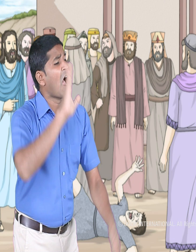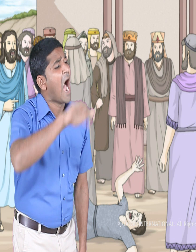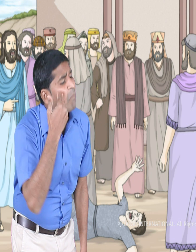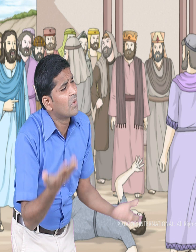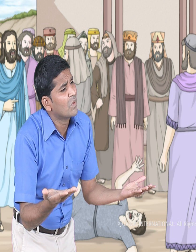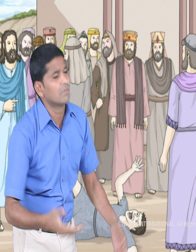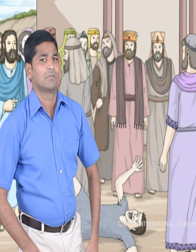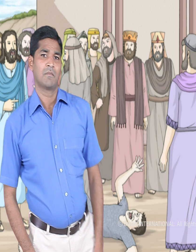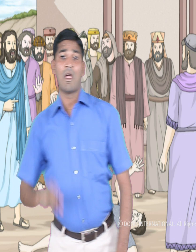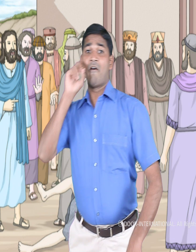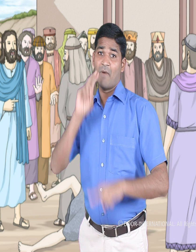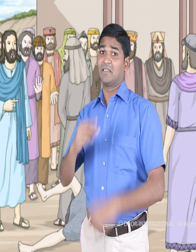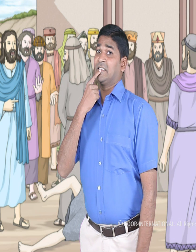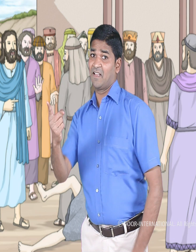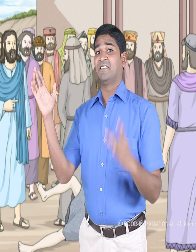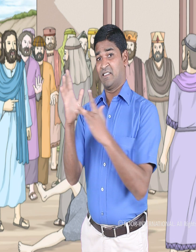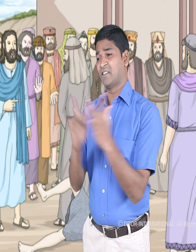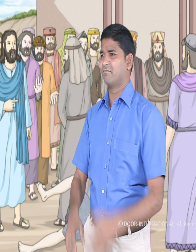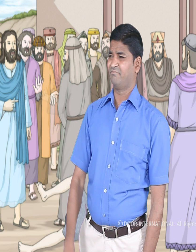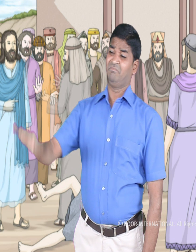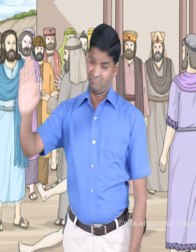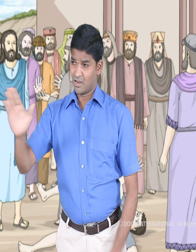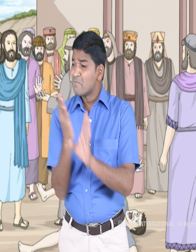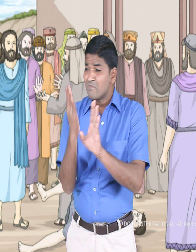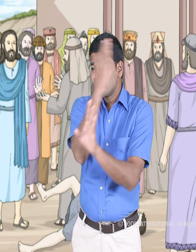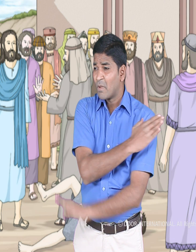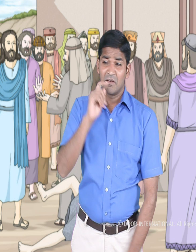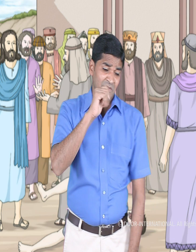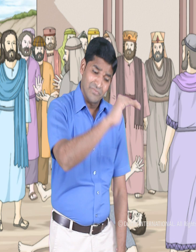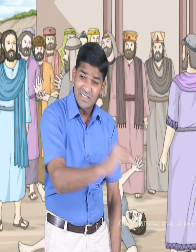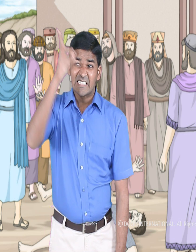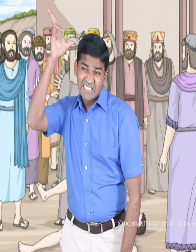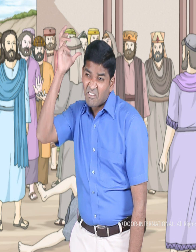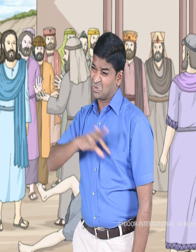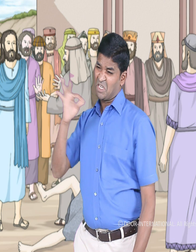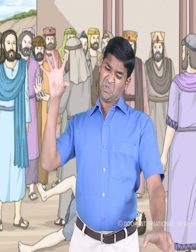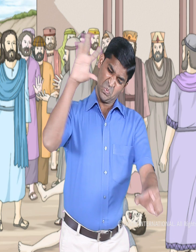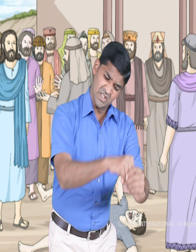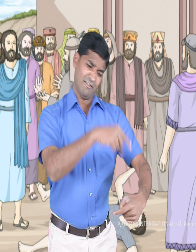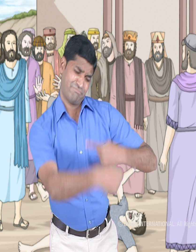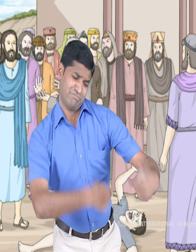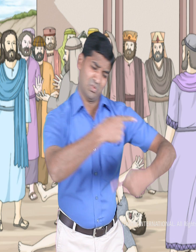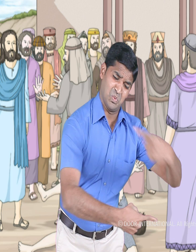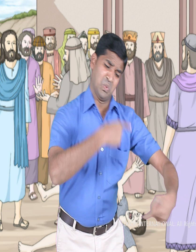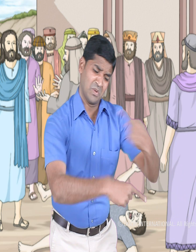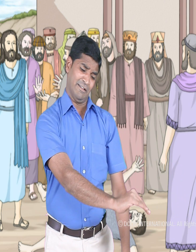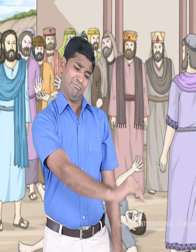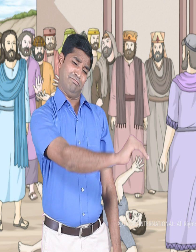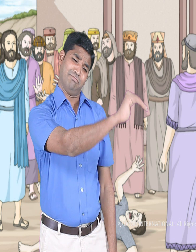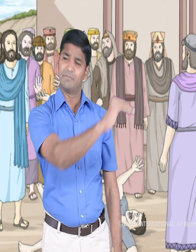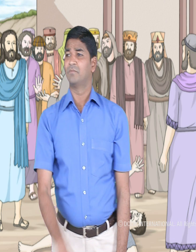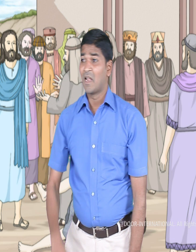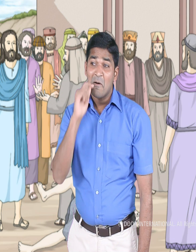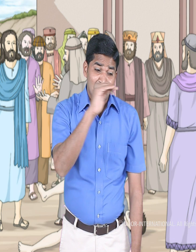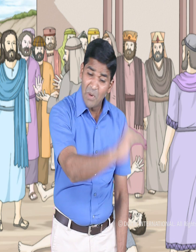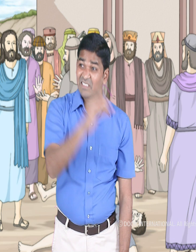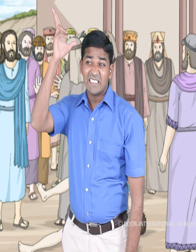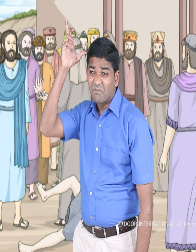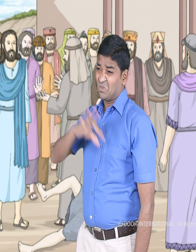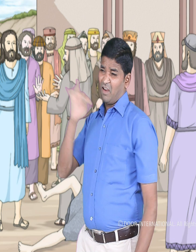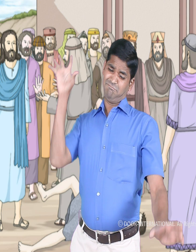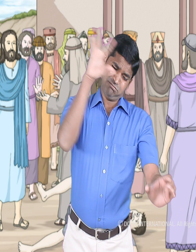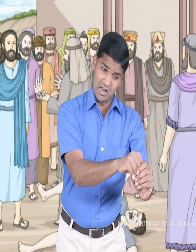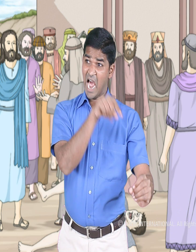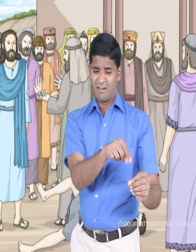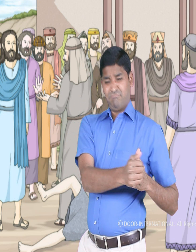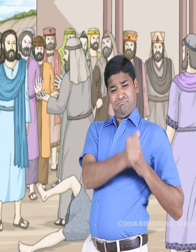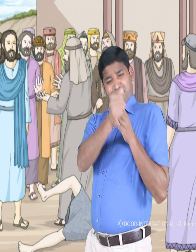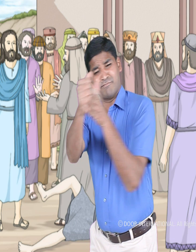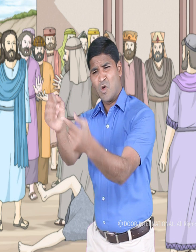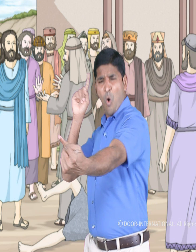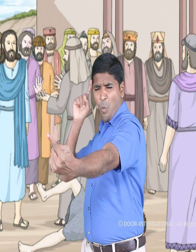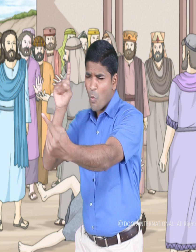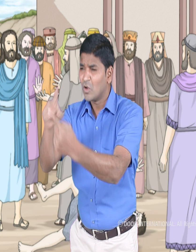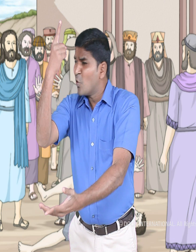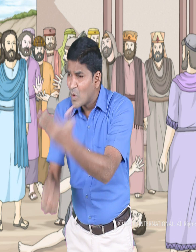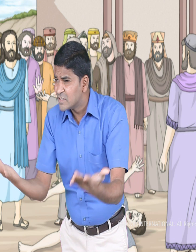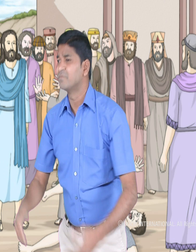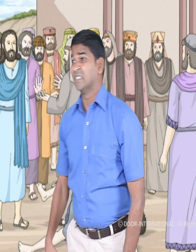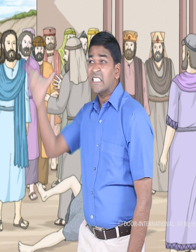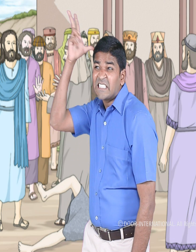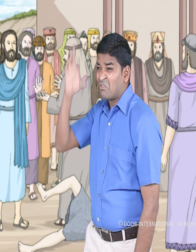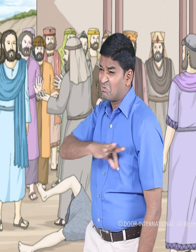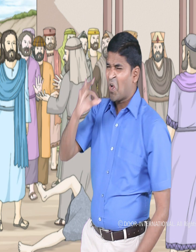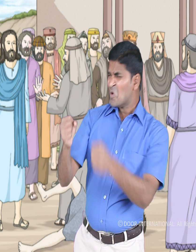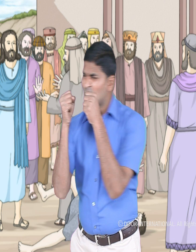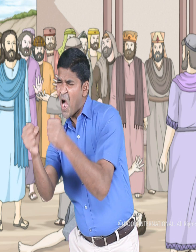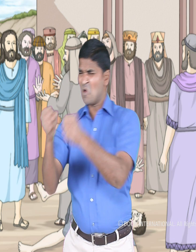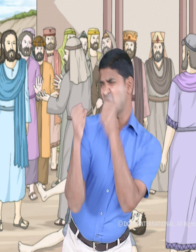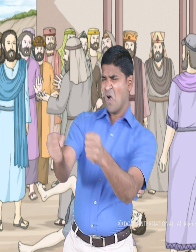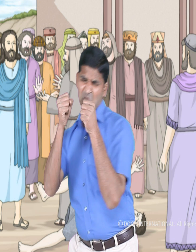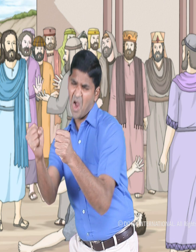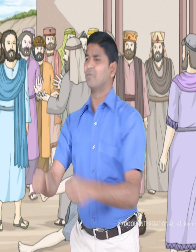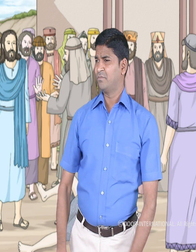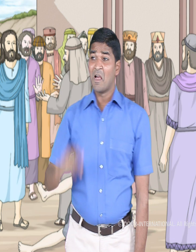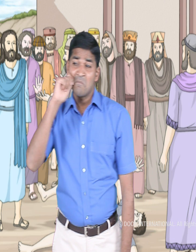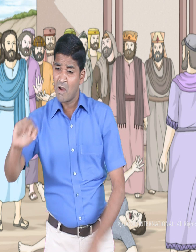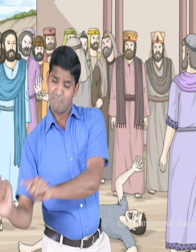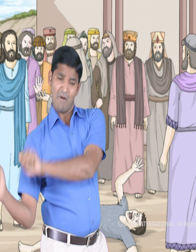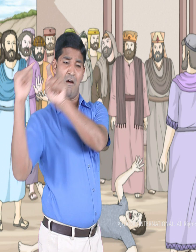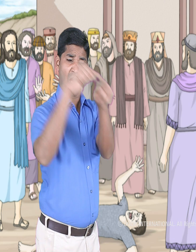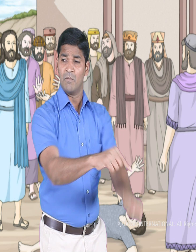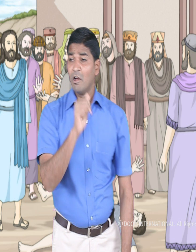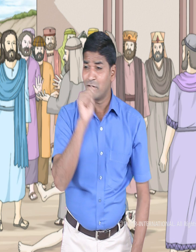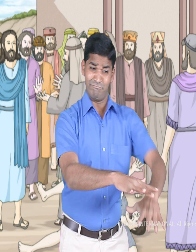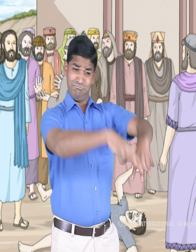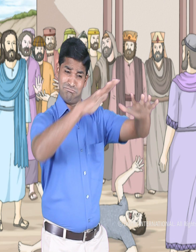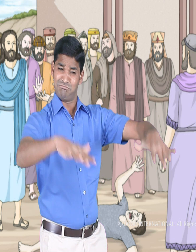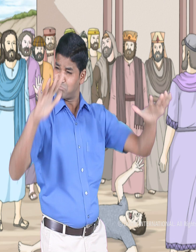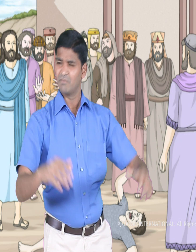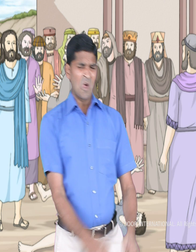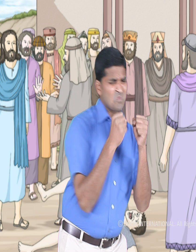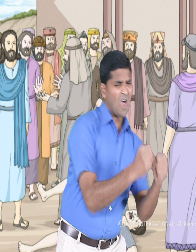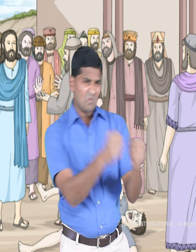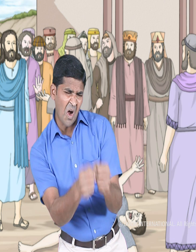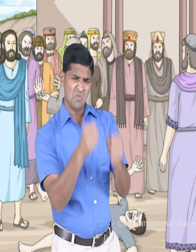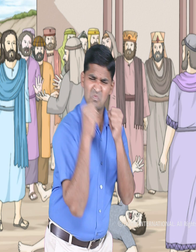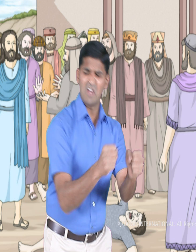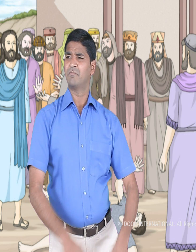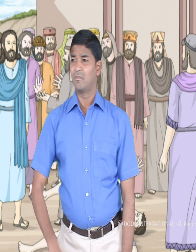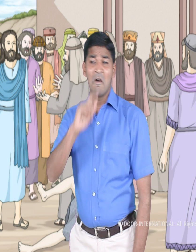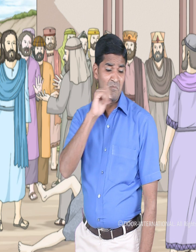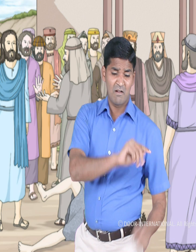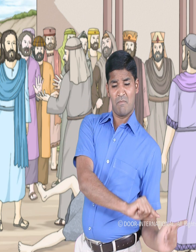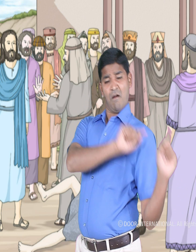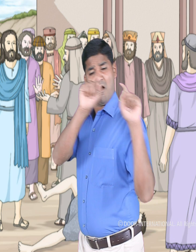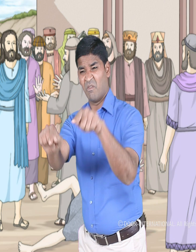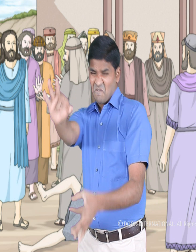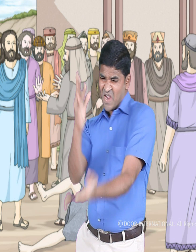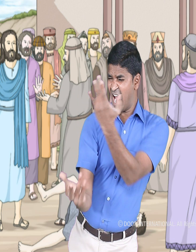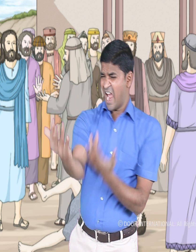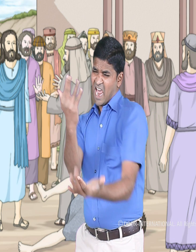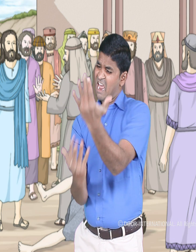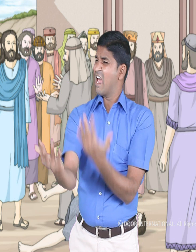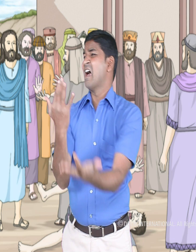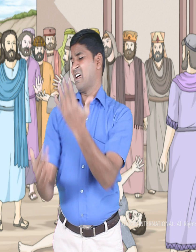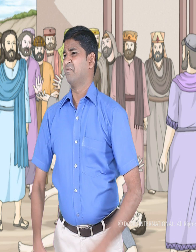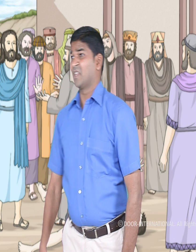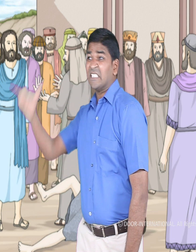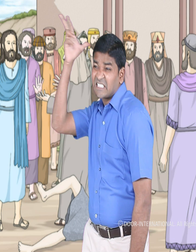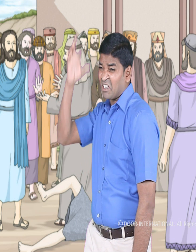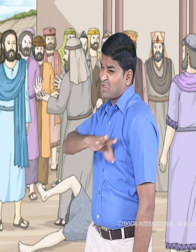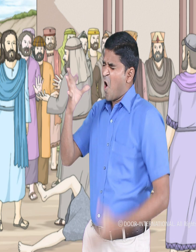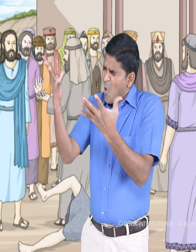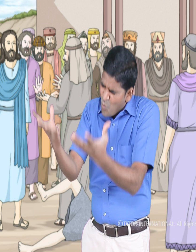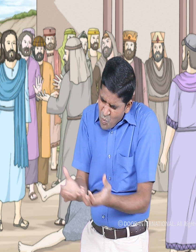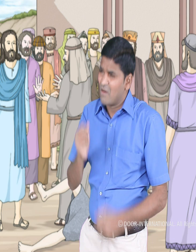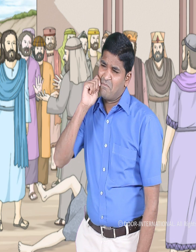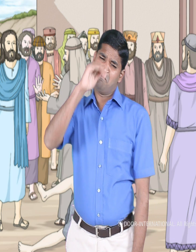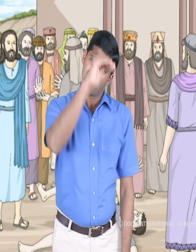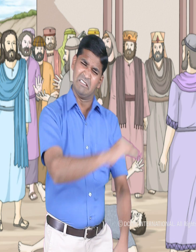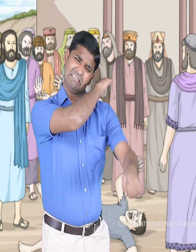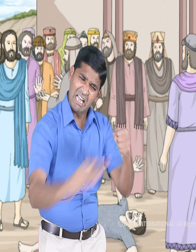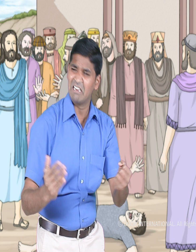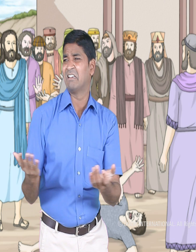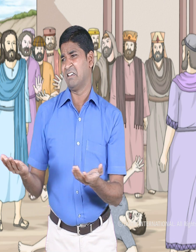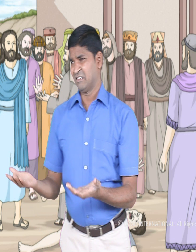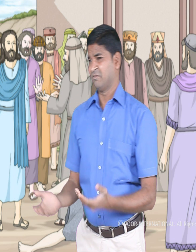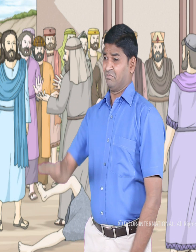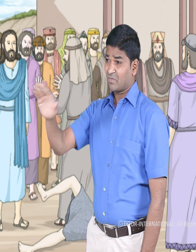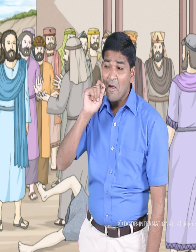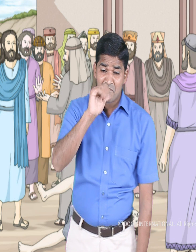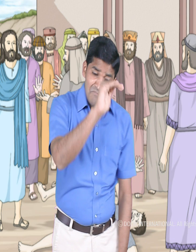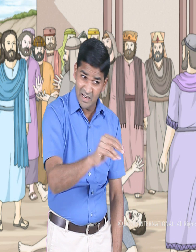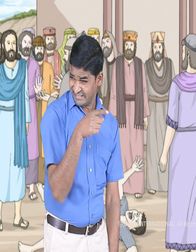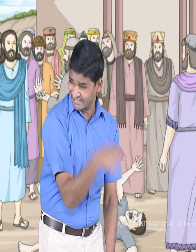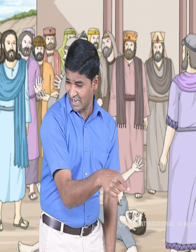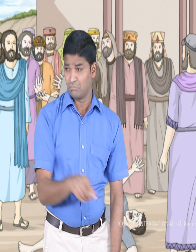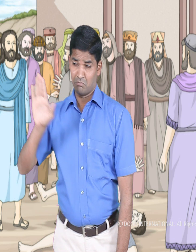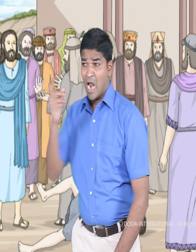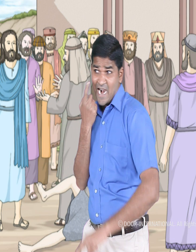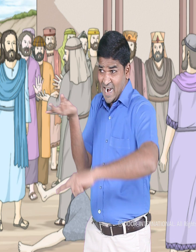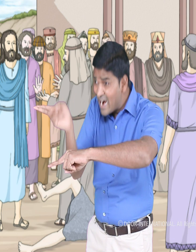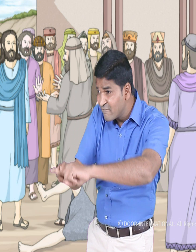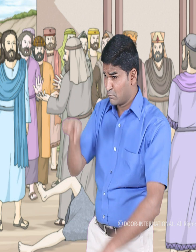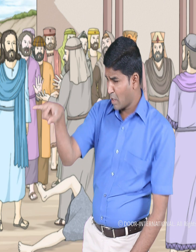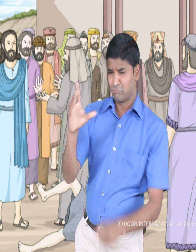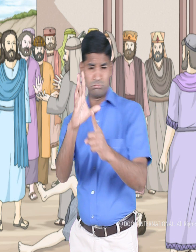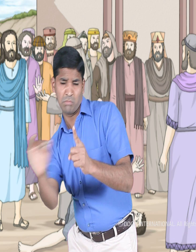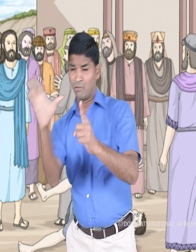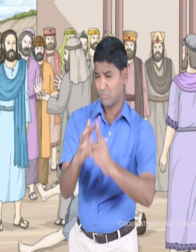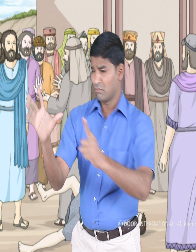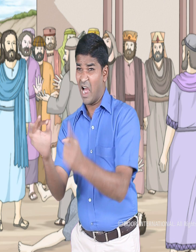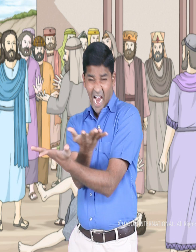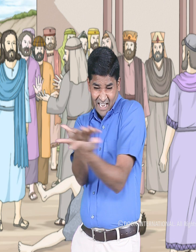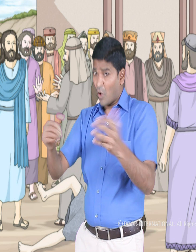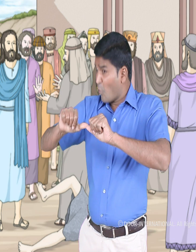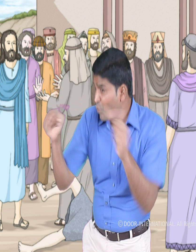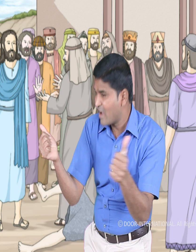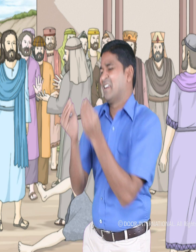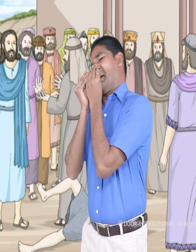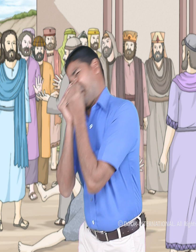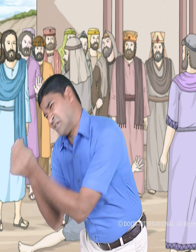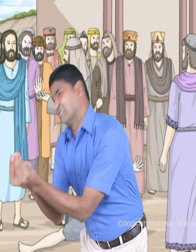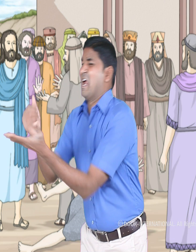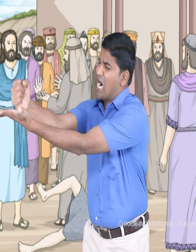“It often throws him into the fire or into the water, trying to kill him. But if You can do anything, have compassion on us and help us.” “If You can?” echoed Jesus.